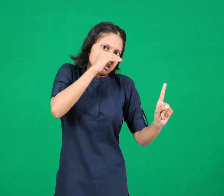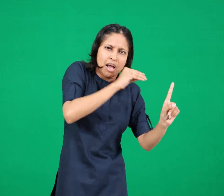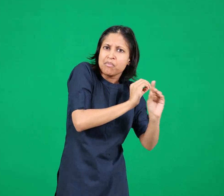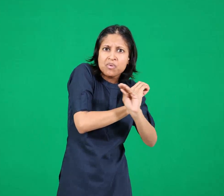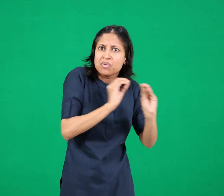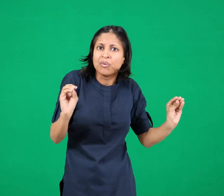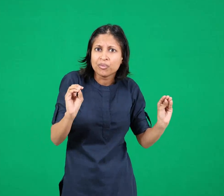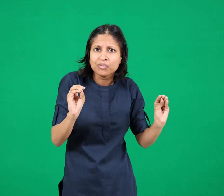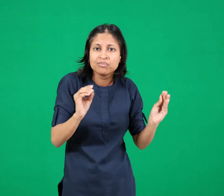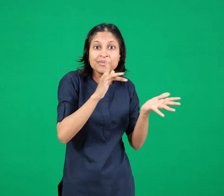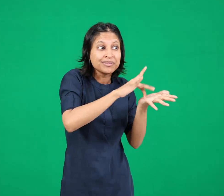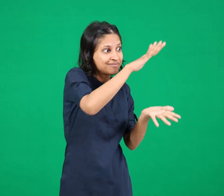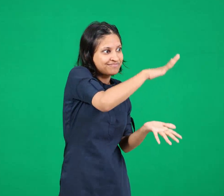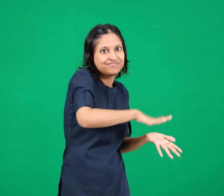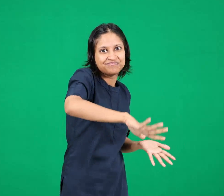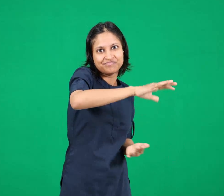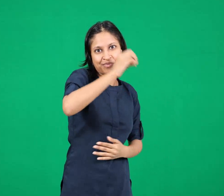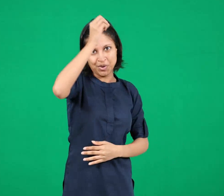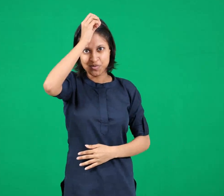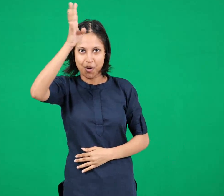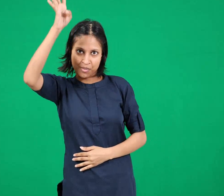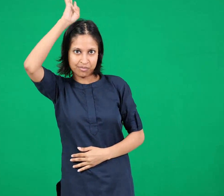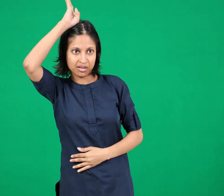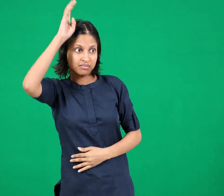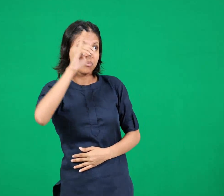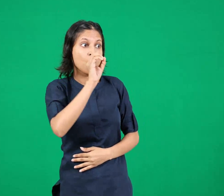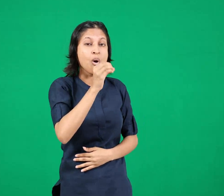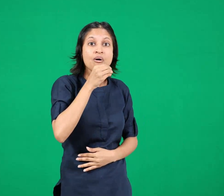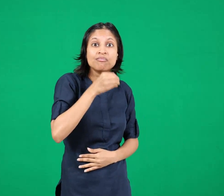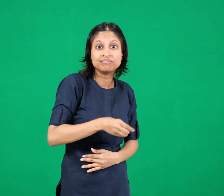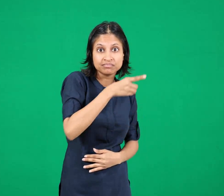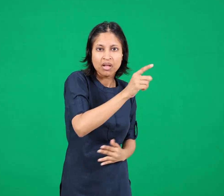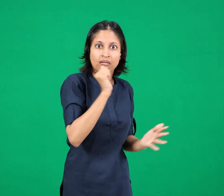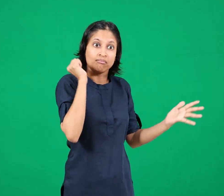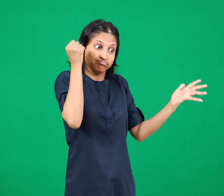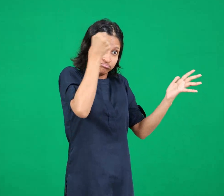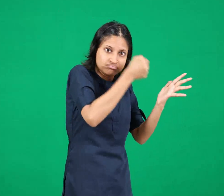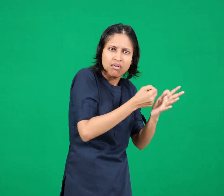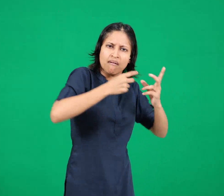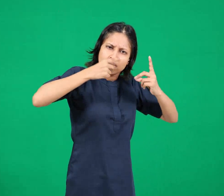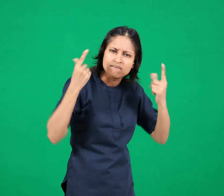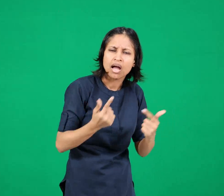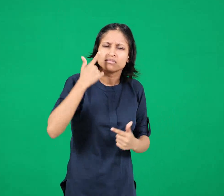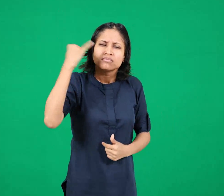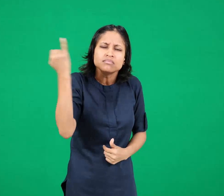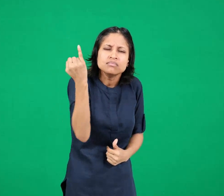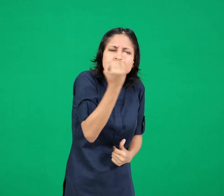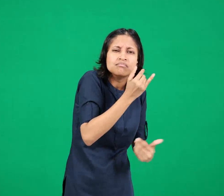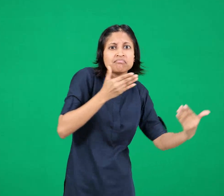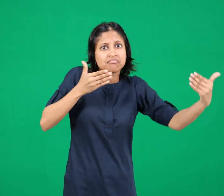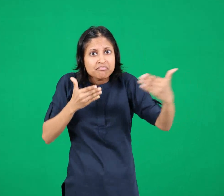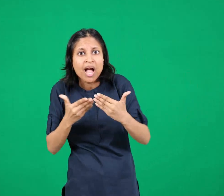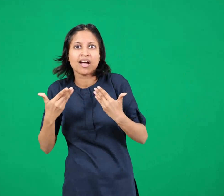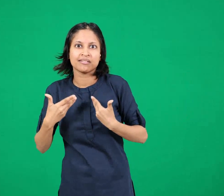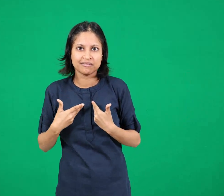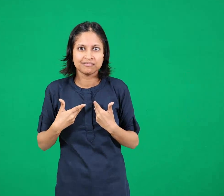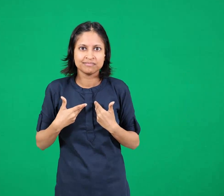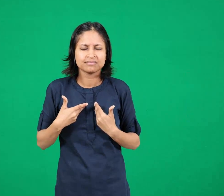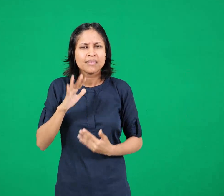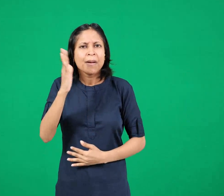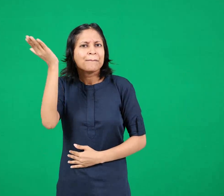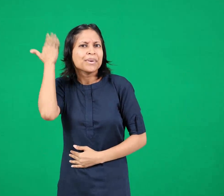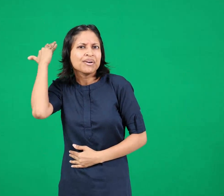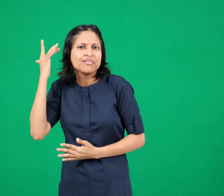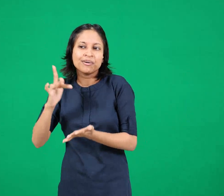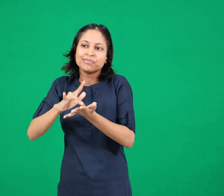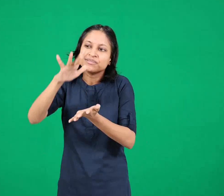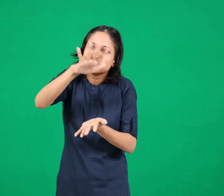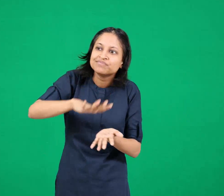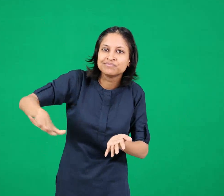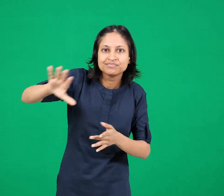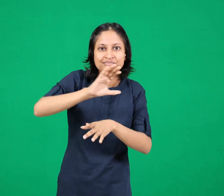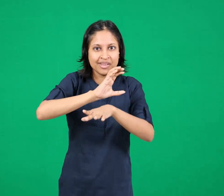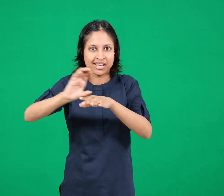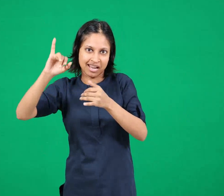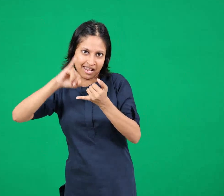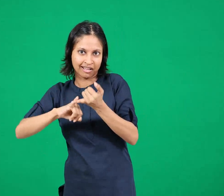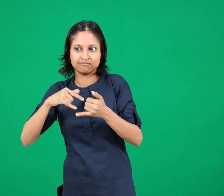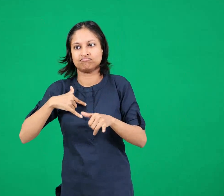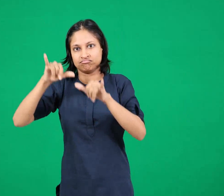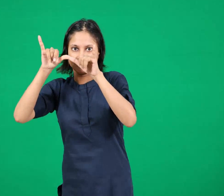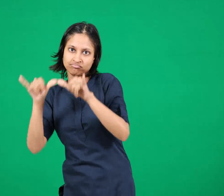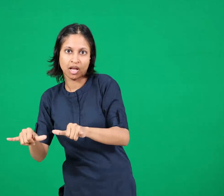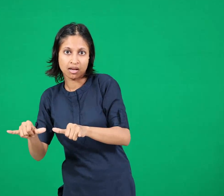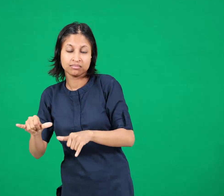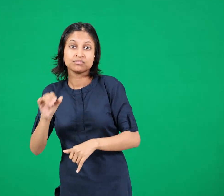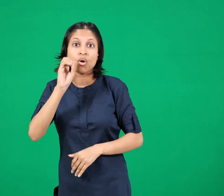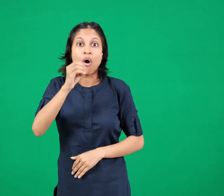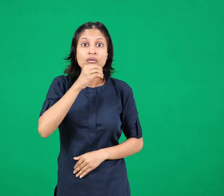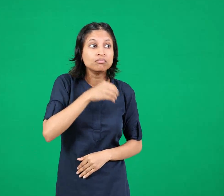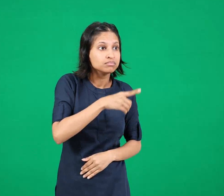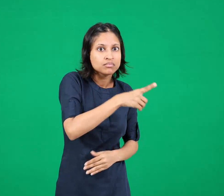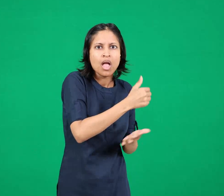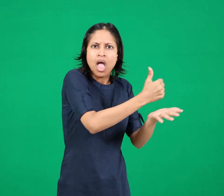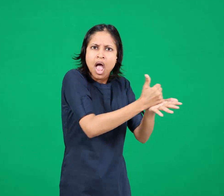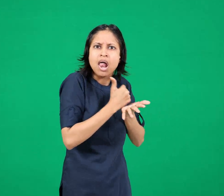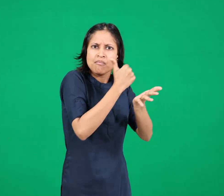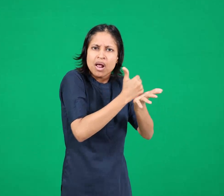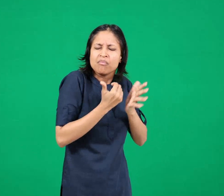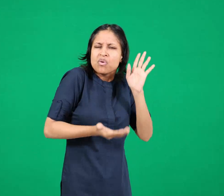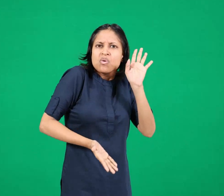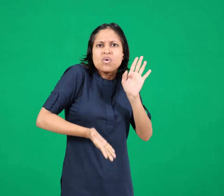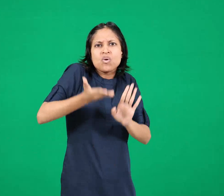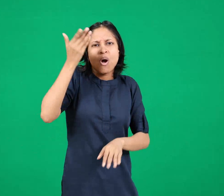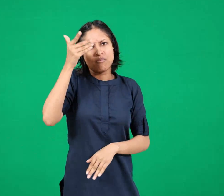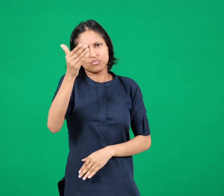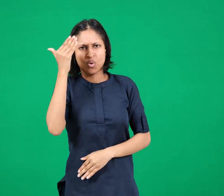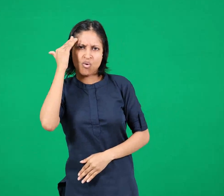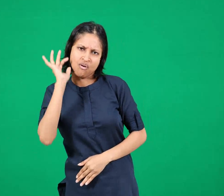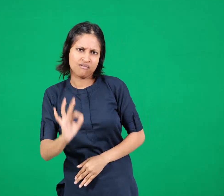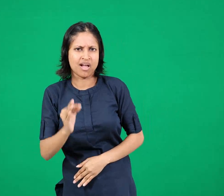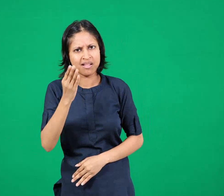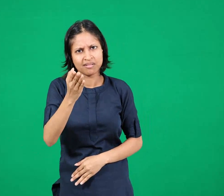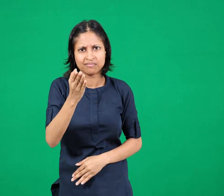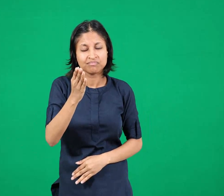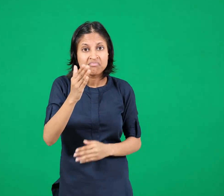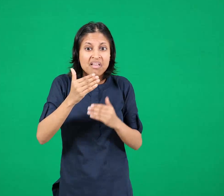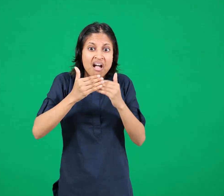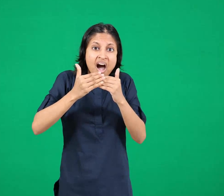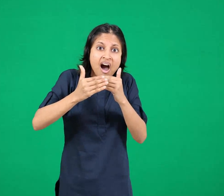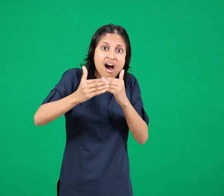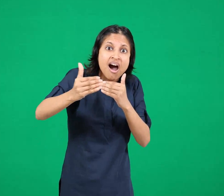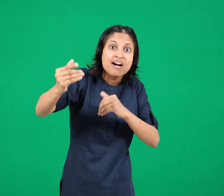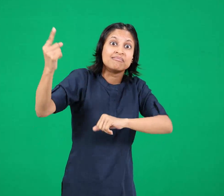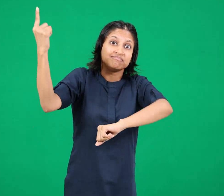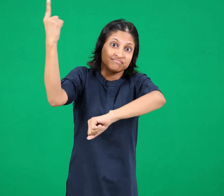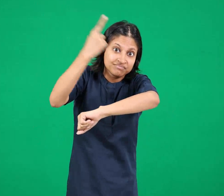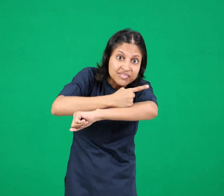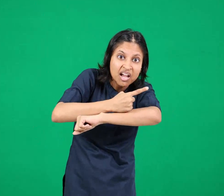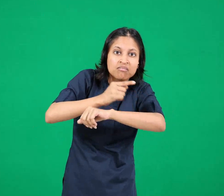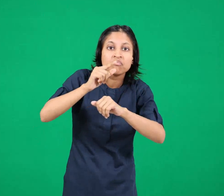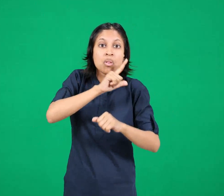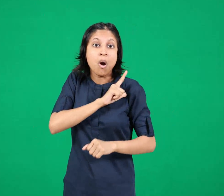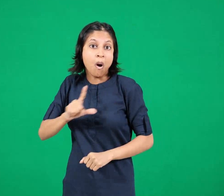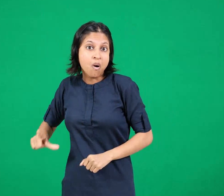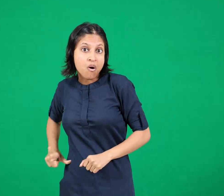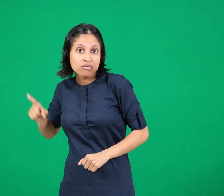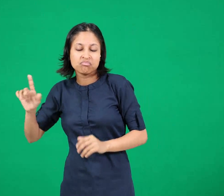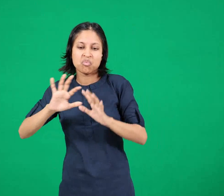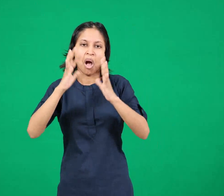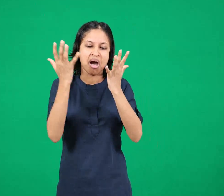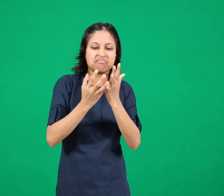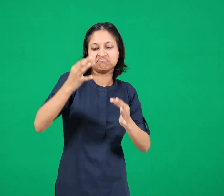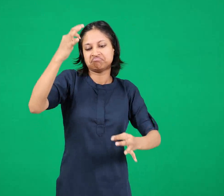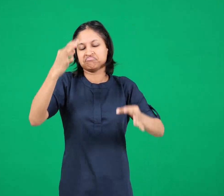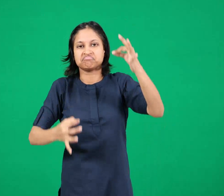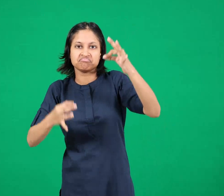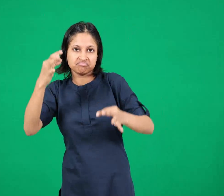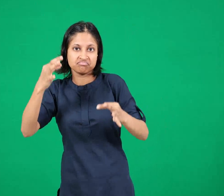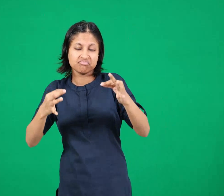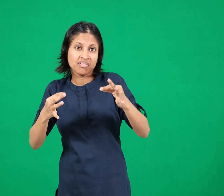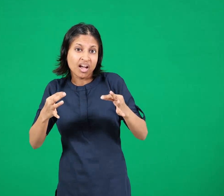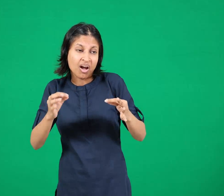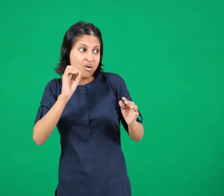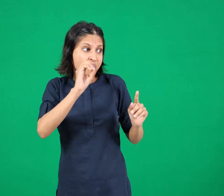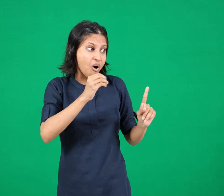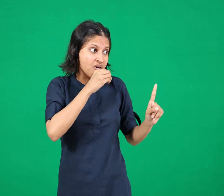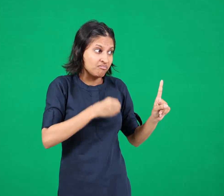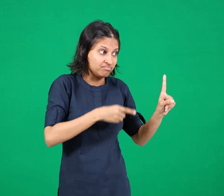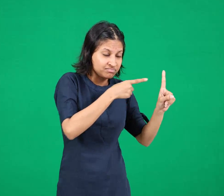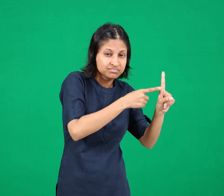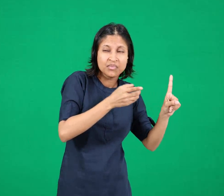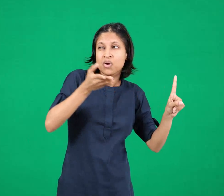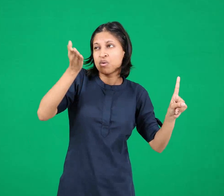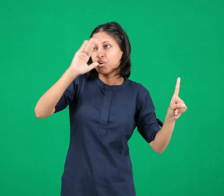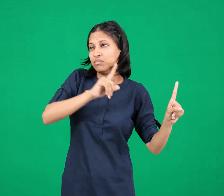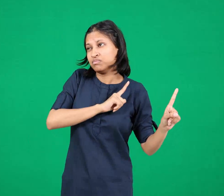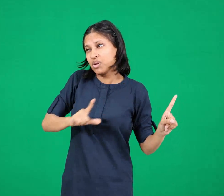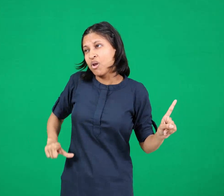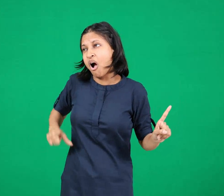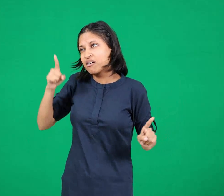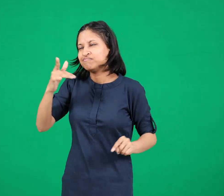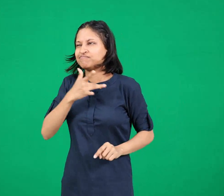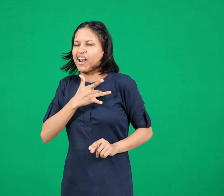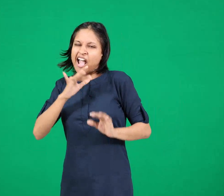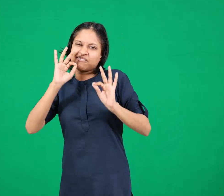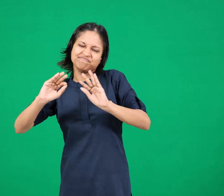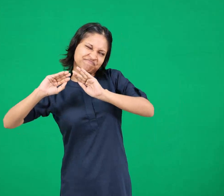Indeed, when he arrived in Rome, he searched diligently until he found me. May the Lord grant Onesiphorus His mercy on that day.